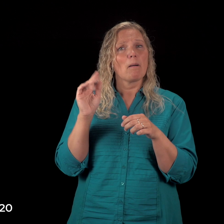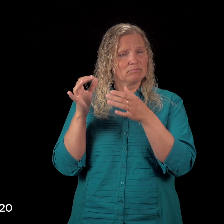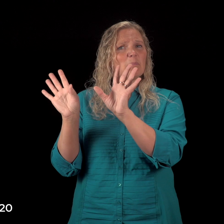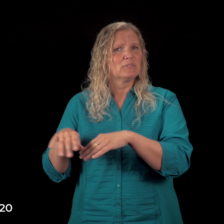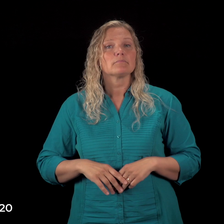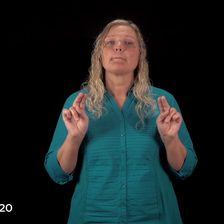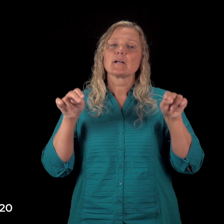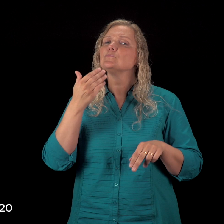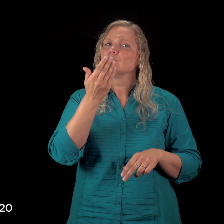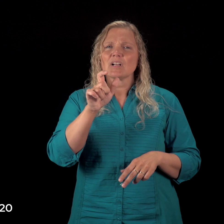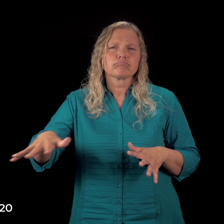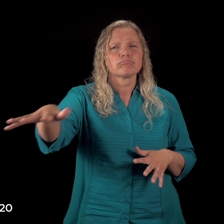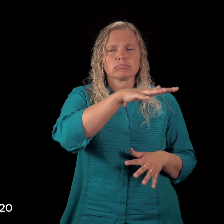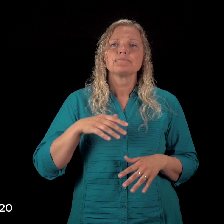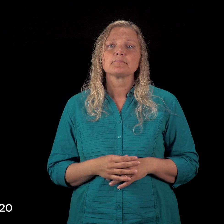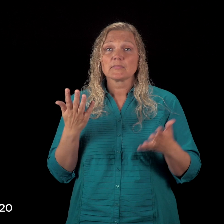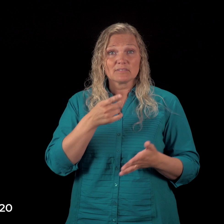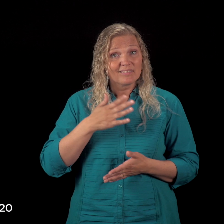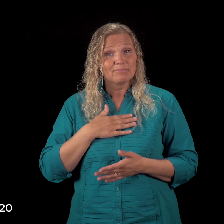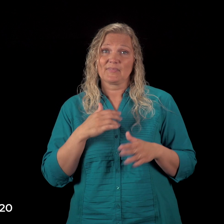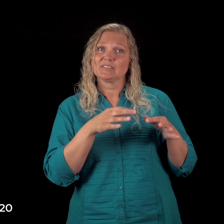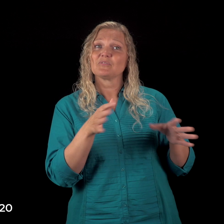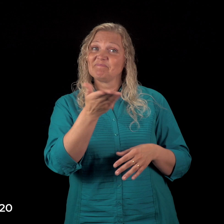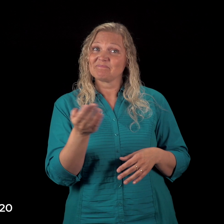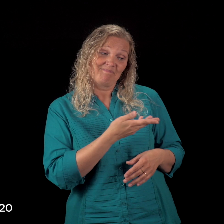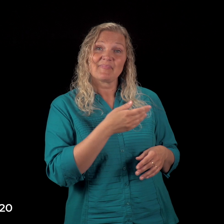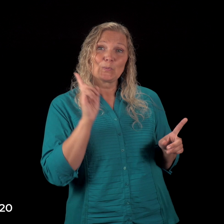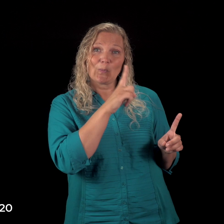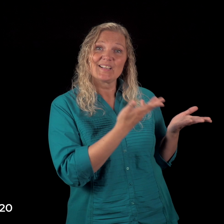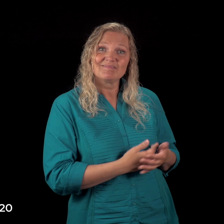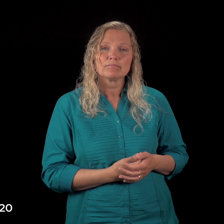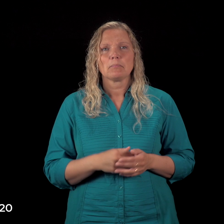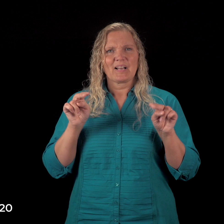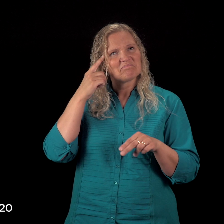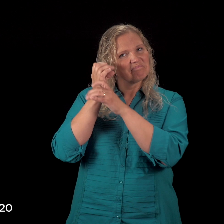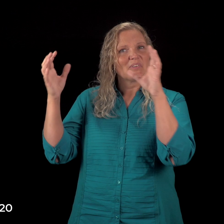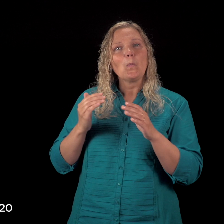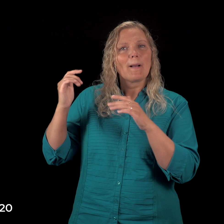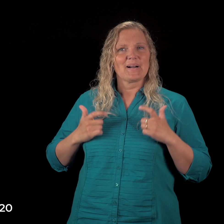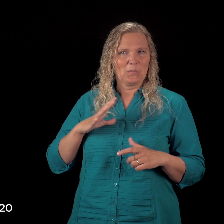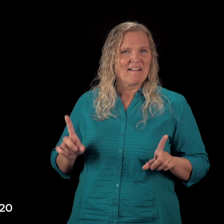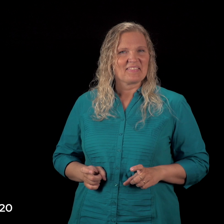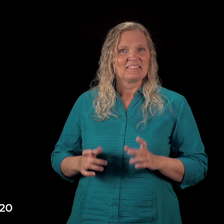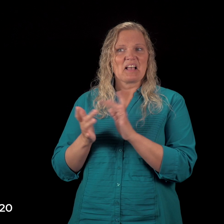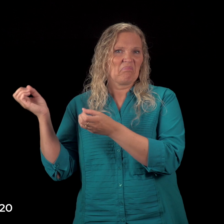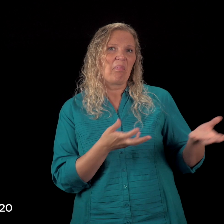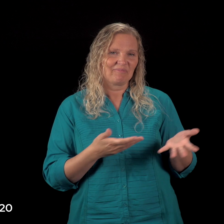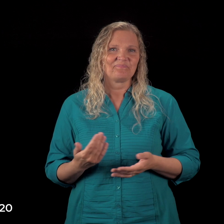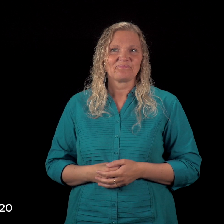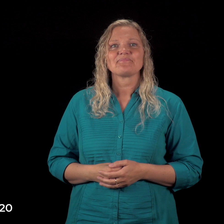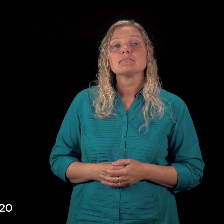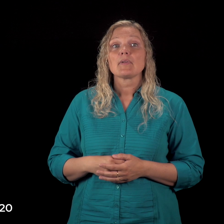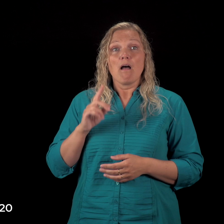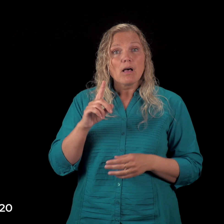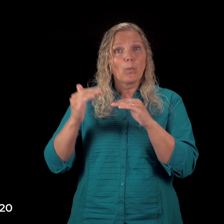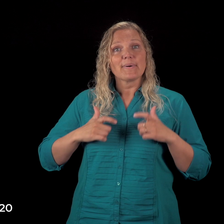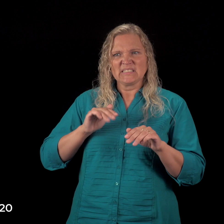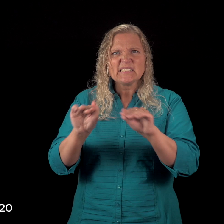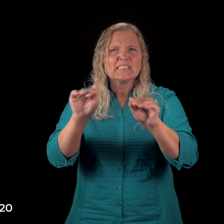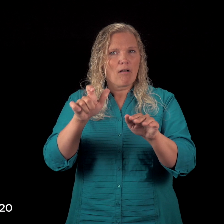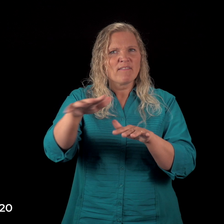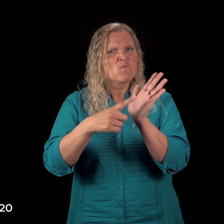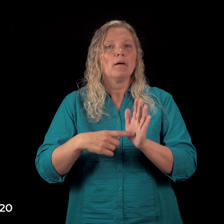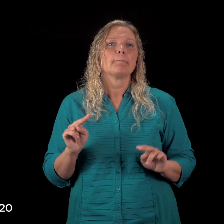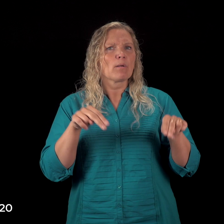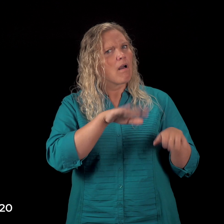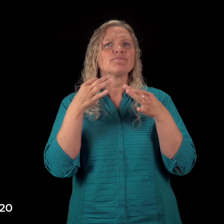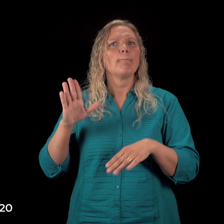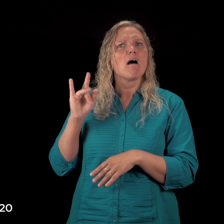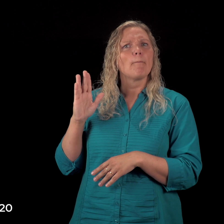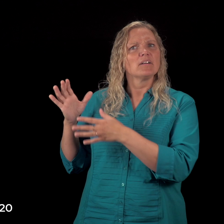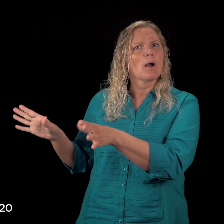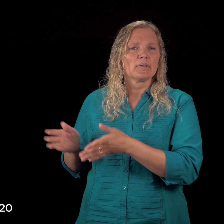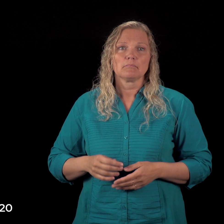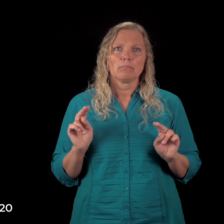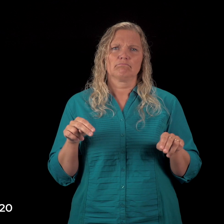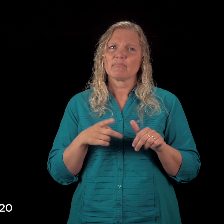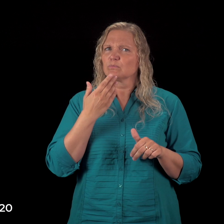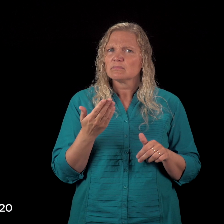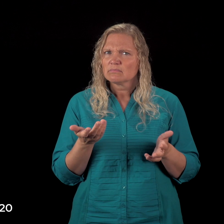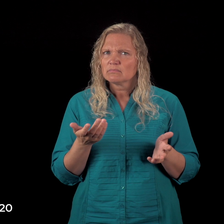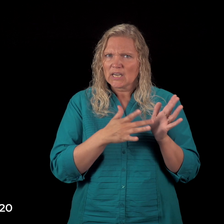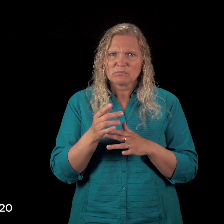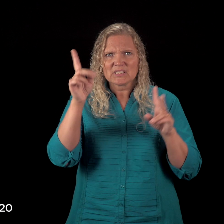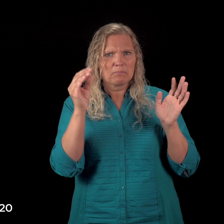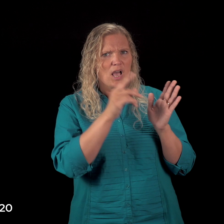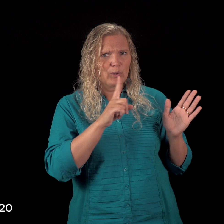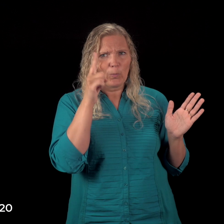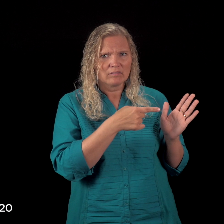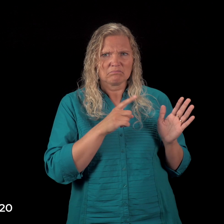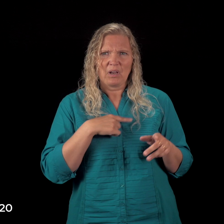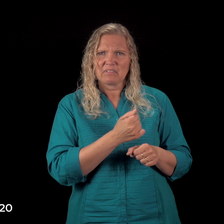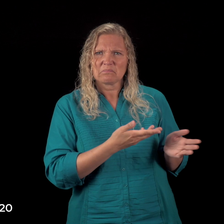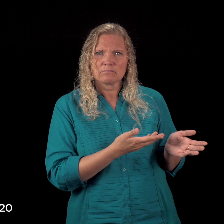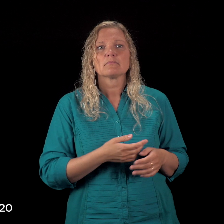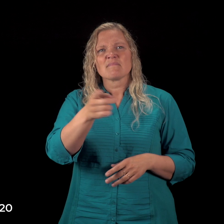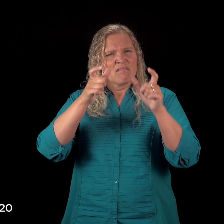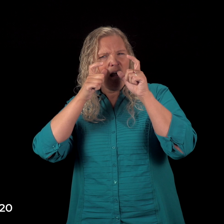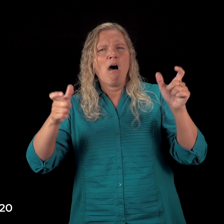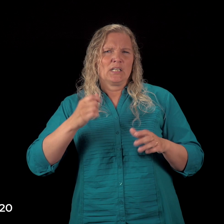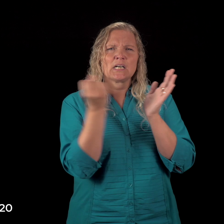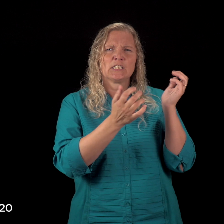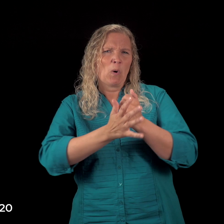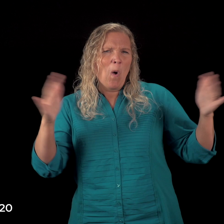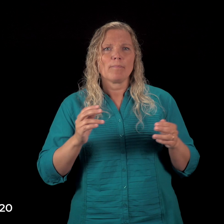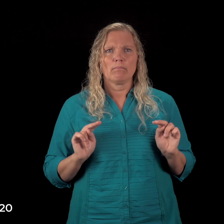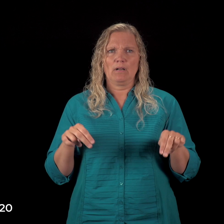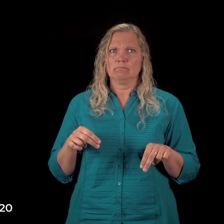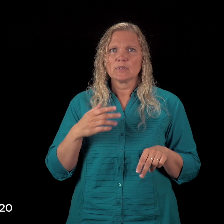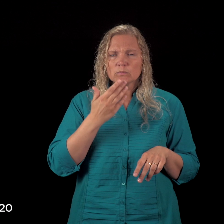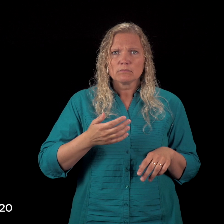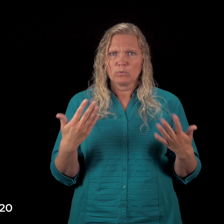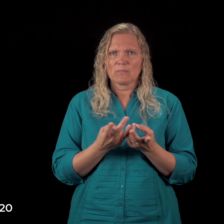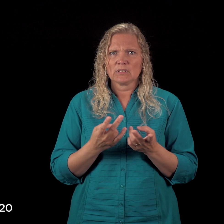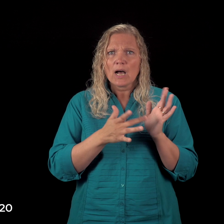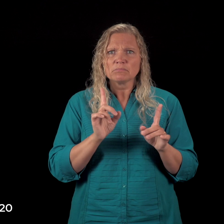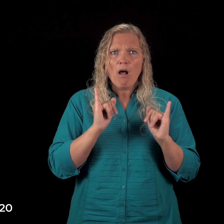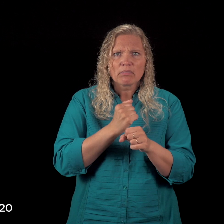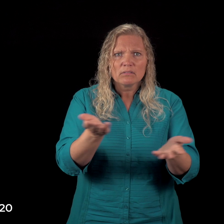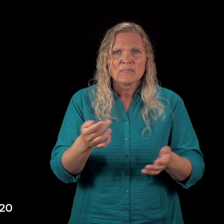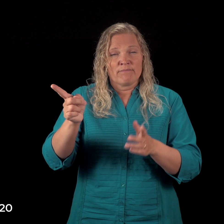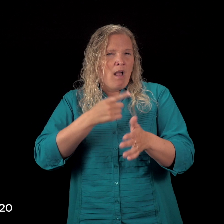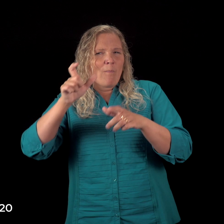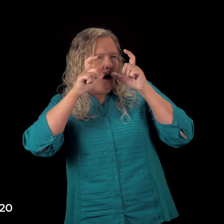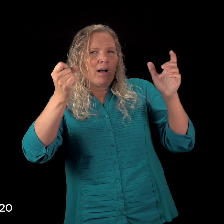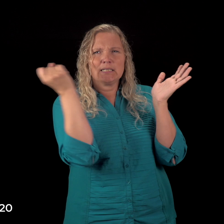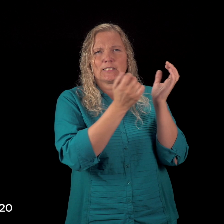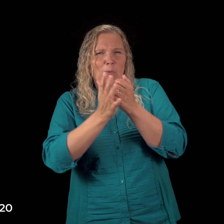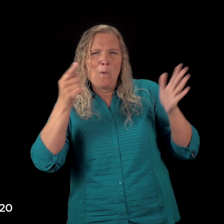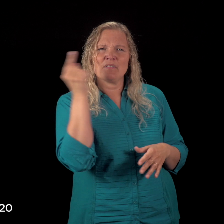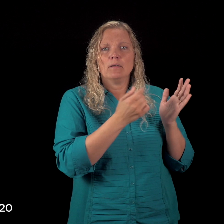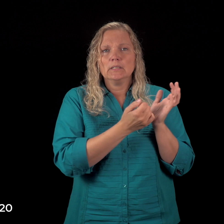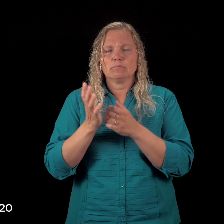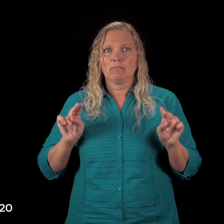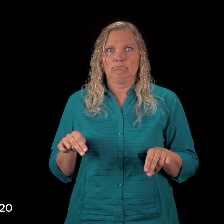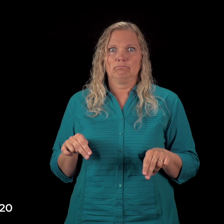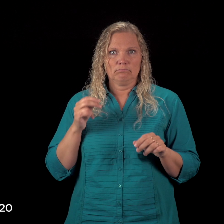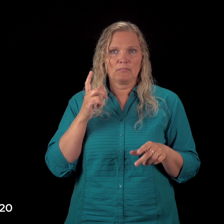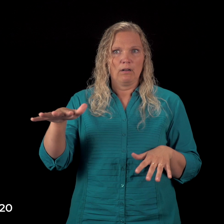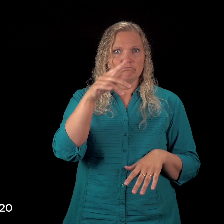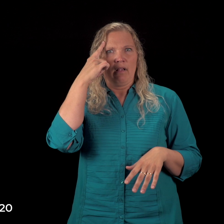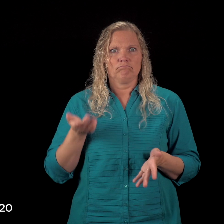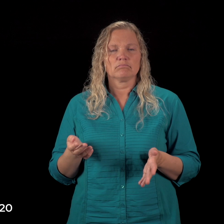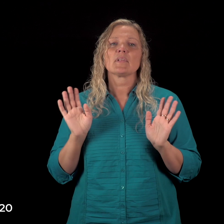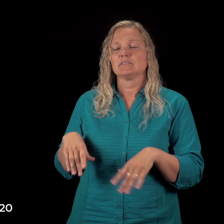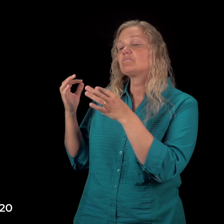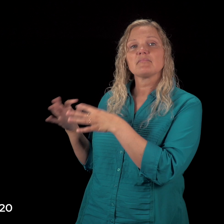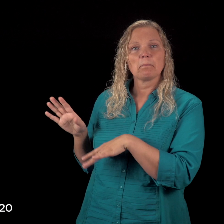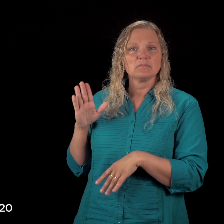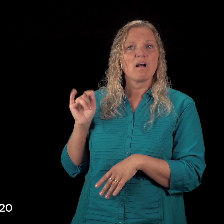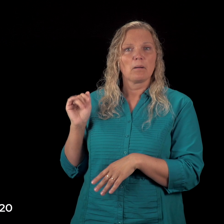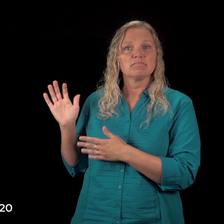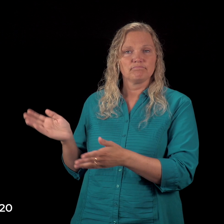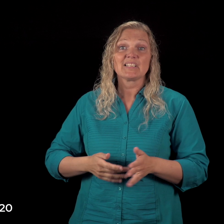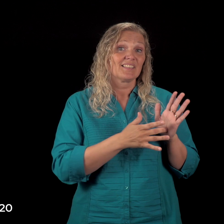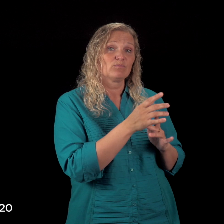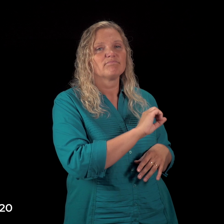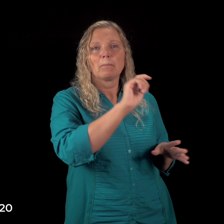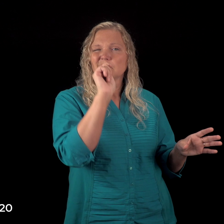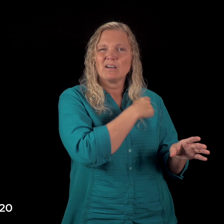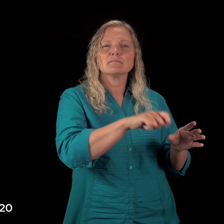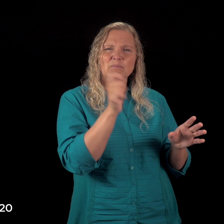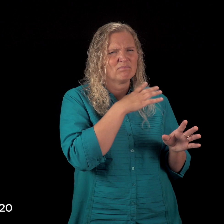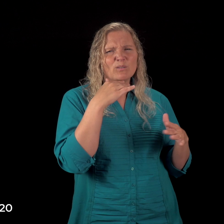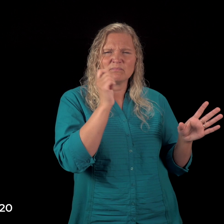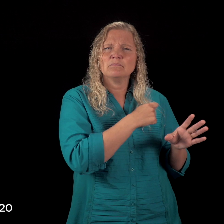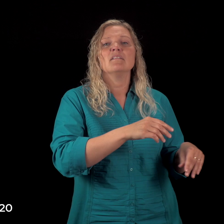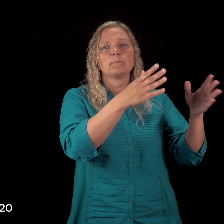For he knew it was out of envy that the chief priests had handed Jesus over. But the chief priests stirred up the crowd to have him release Barabbas to them instead. So Pilate asked them again, “What then do you want me to do with the One you call the King of the Jews?” And they shouted back, “Crucify Him!” “Why?” asked Pilate. “What evil has He done?” But they shouted all the louder, “Crucify Him!”